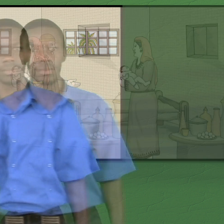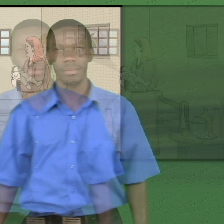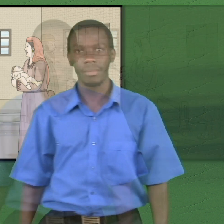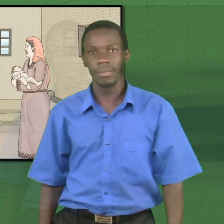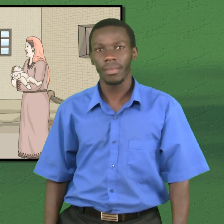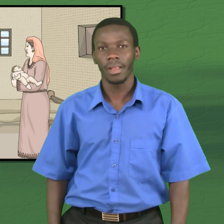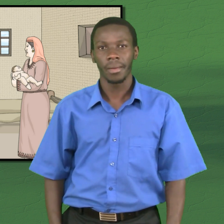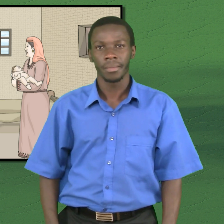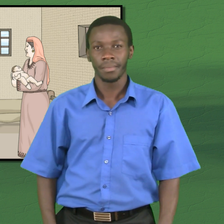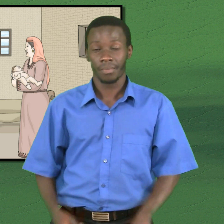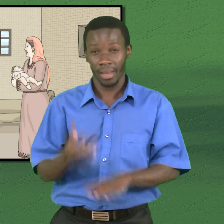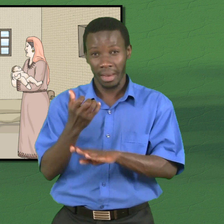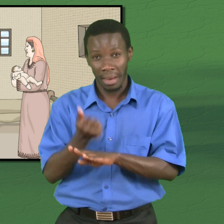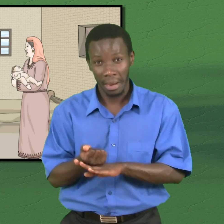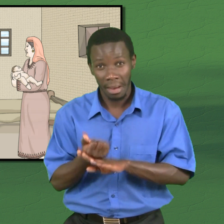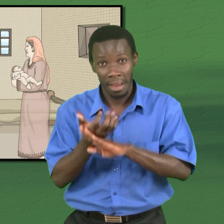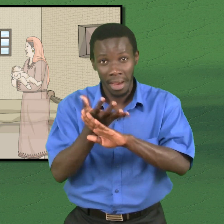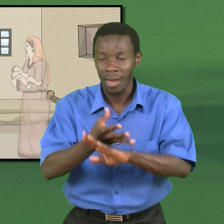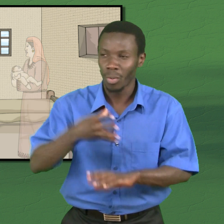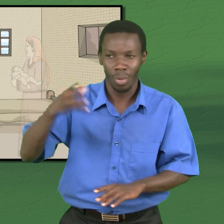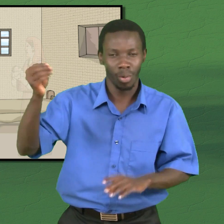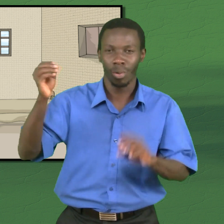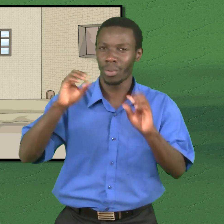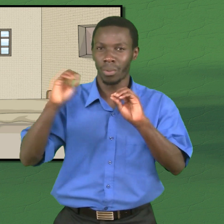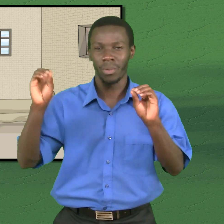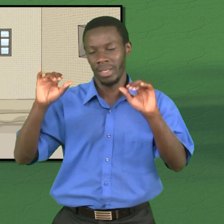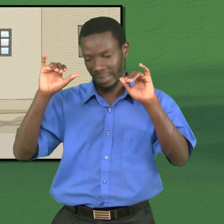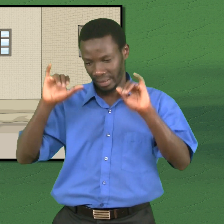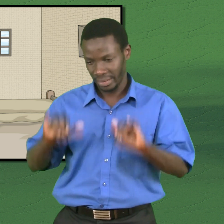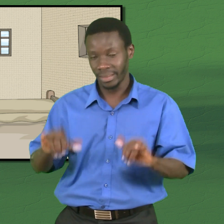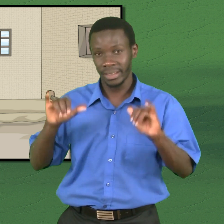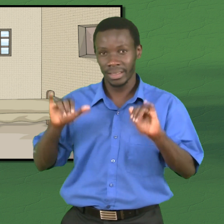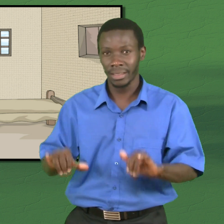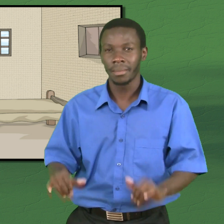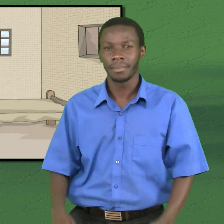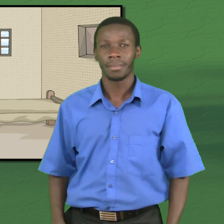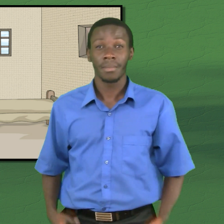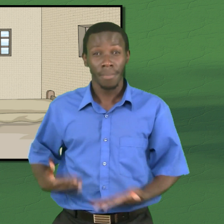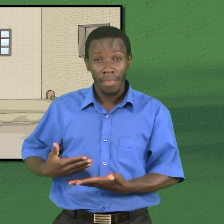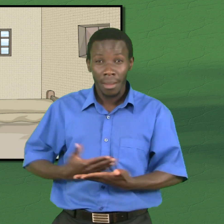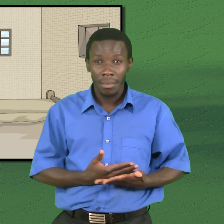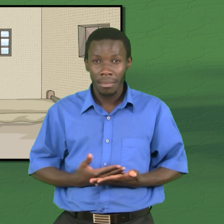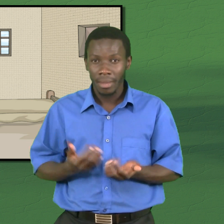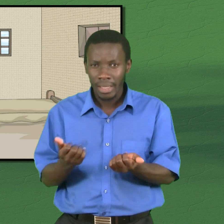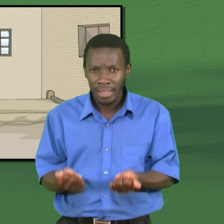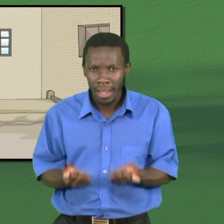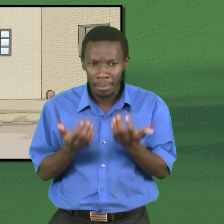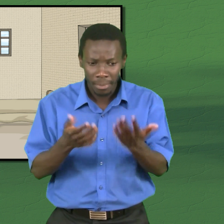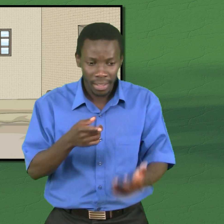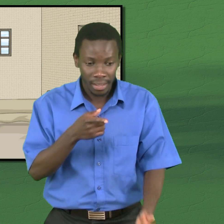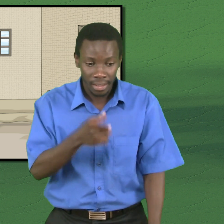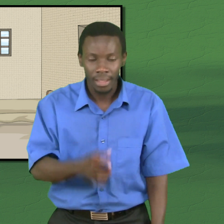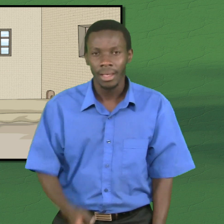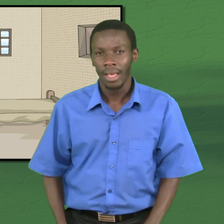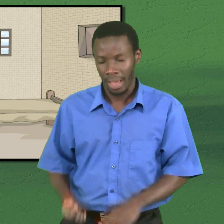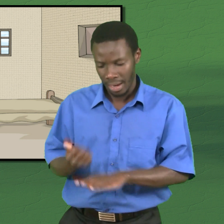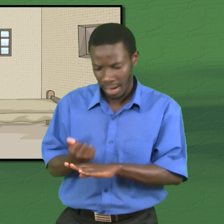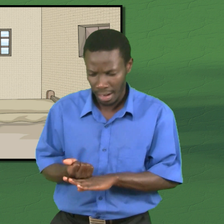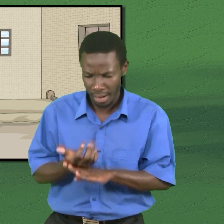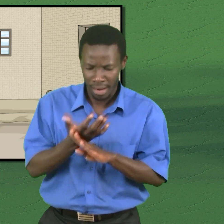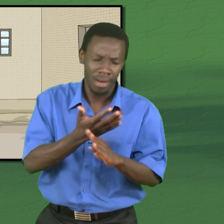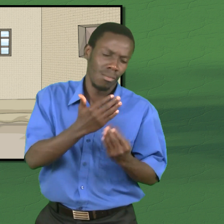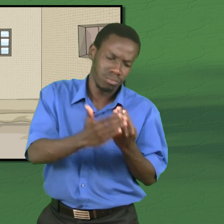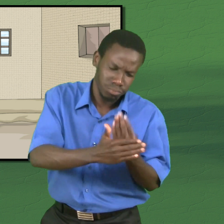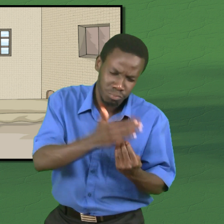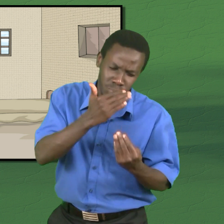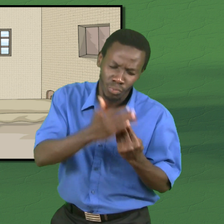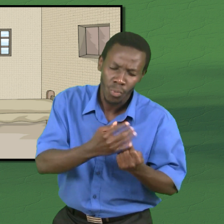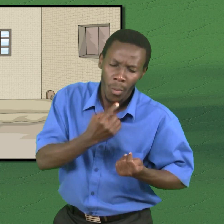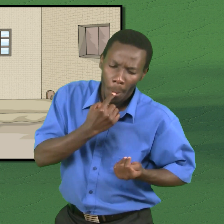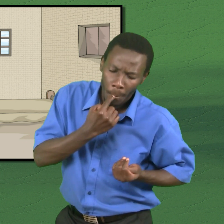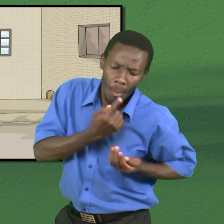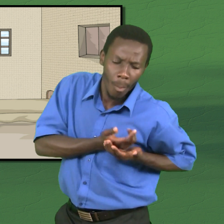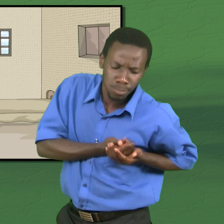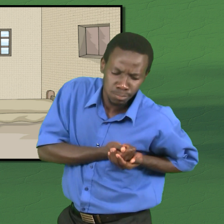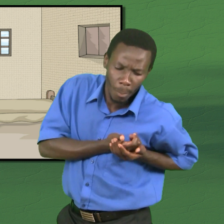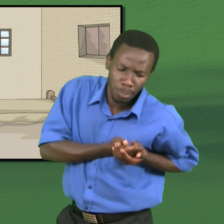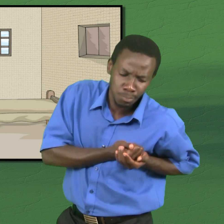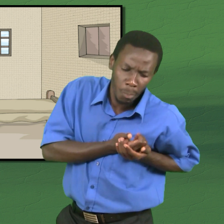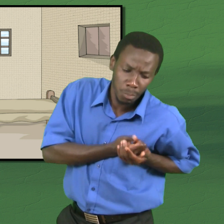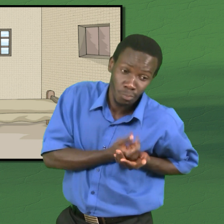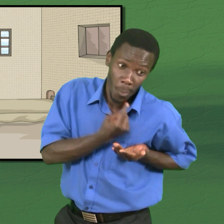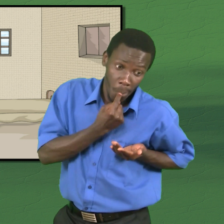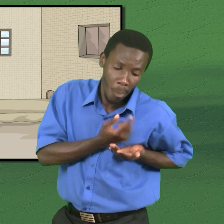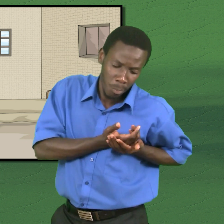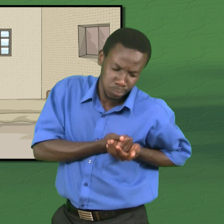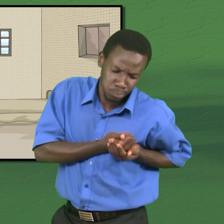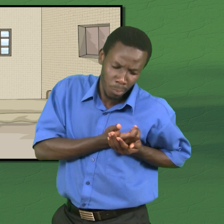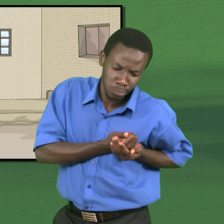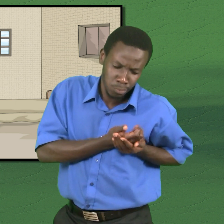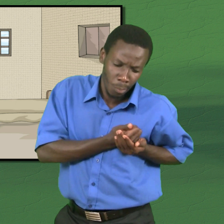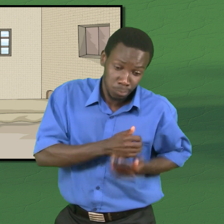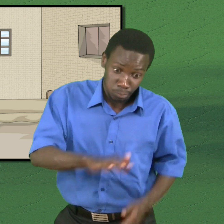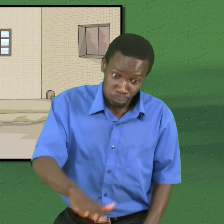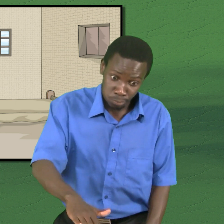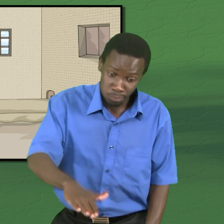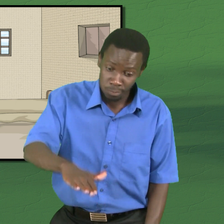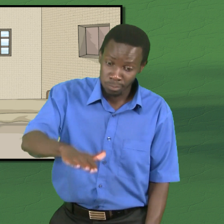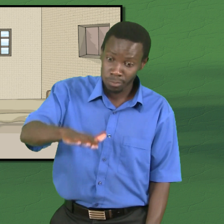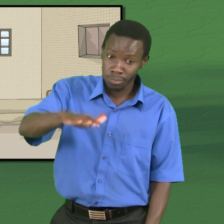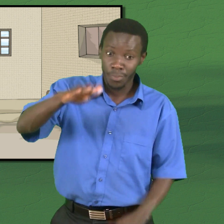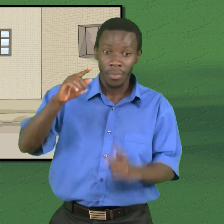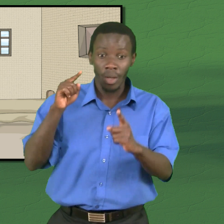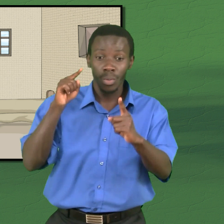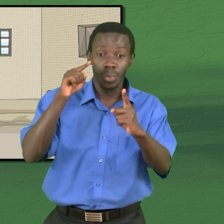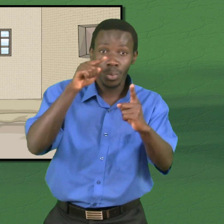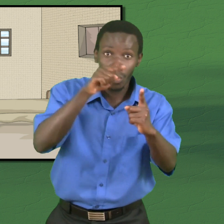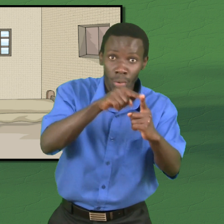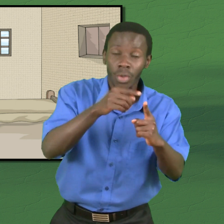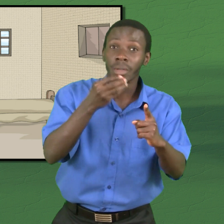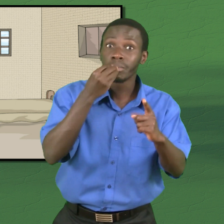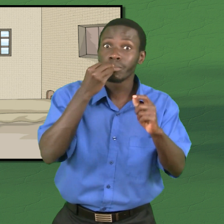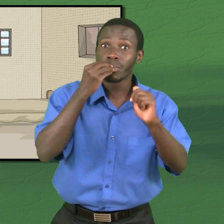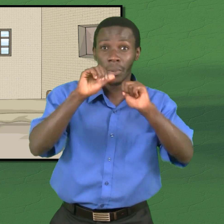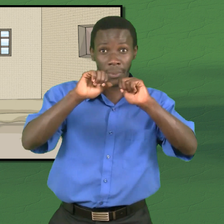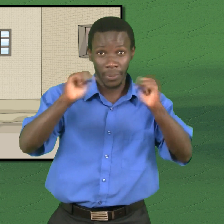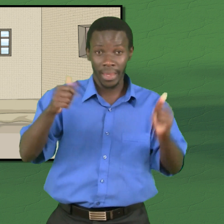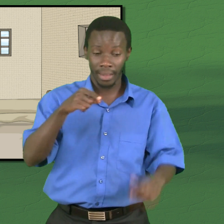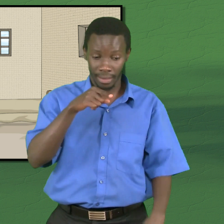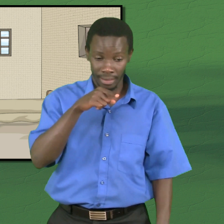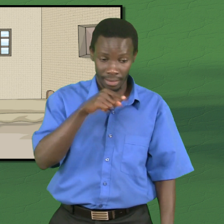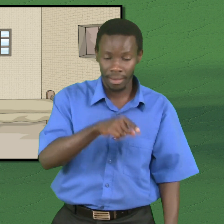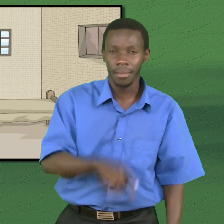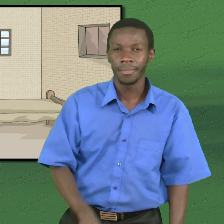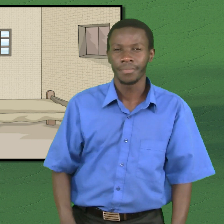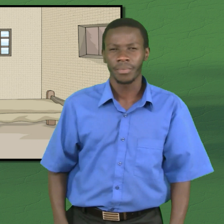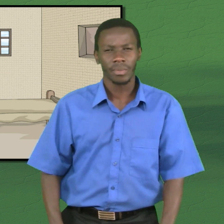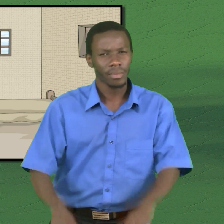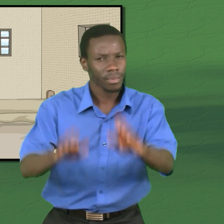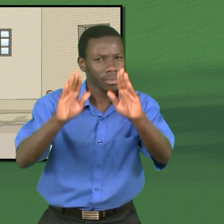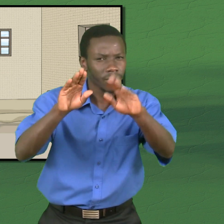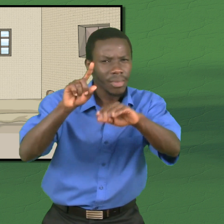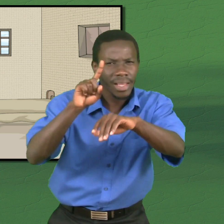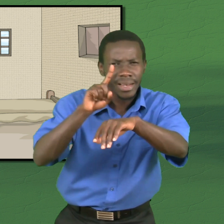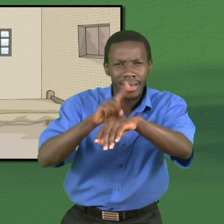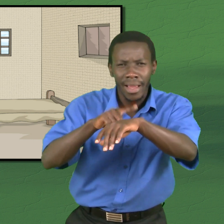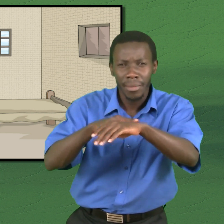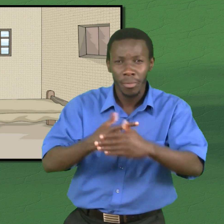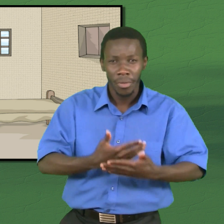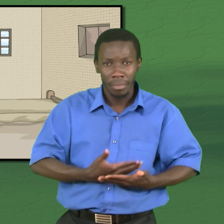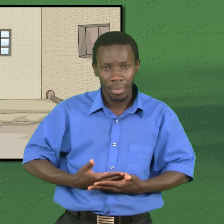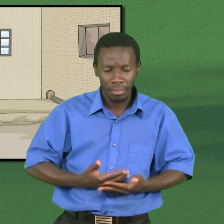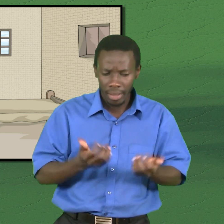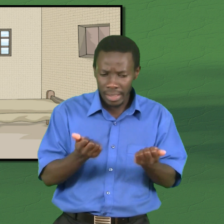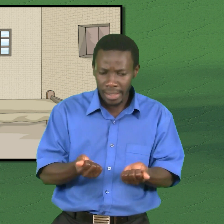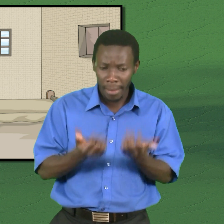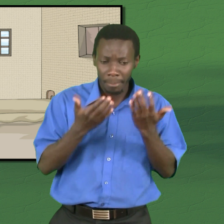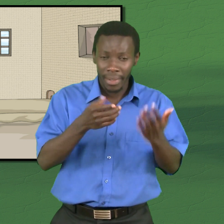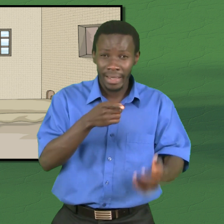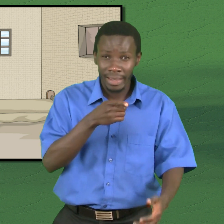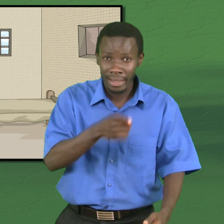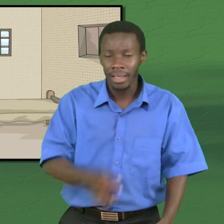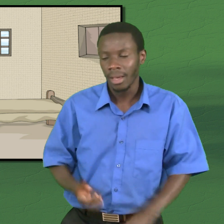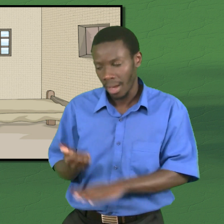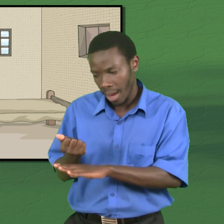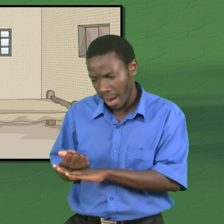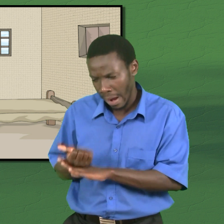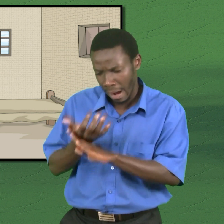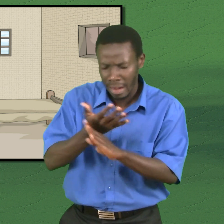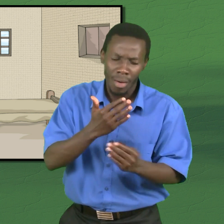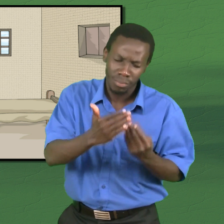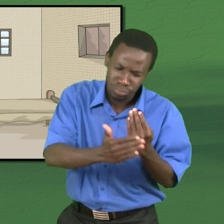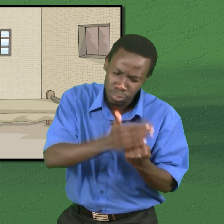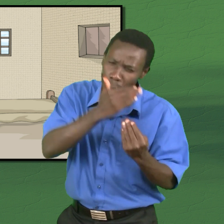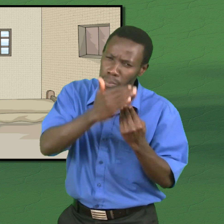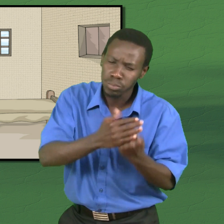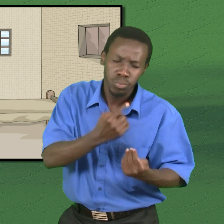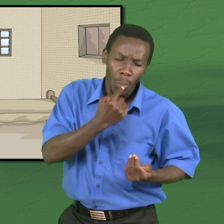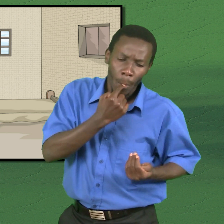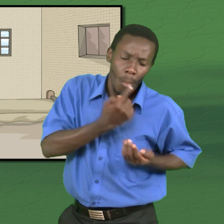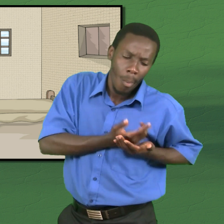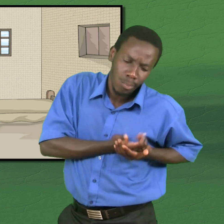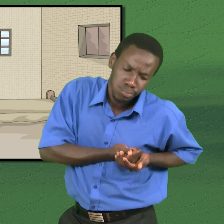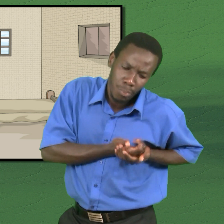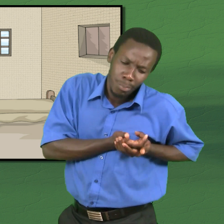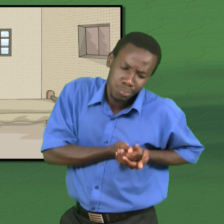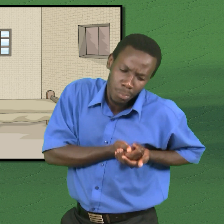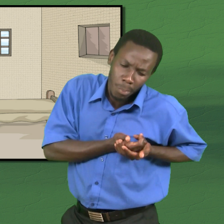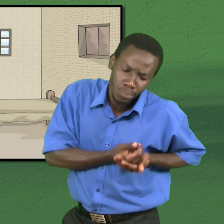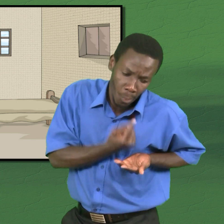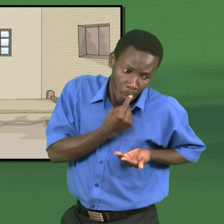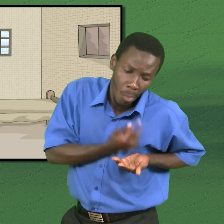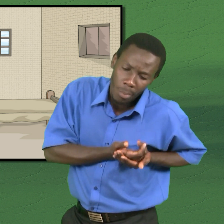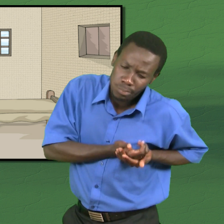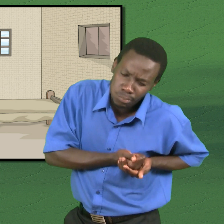So Hannah stayed and nursed her son until she had weaned him.